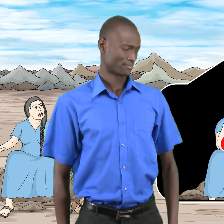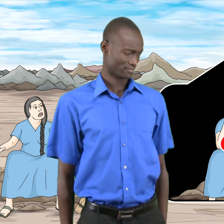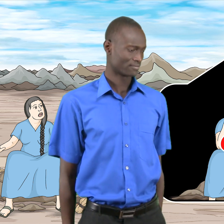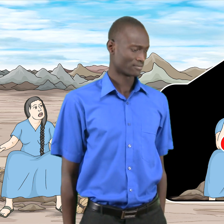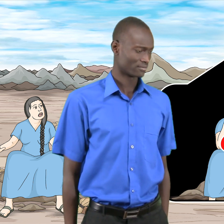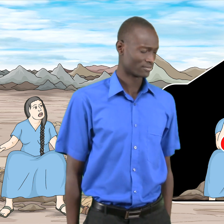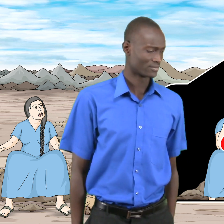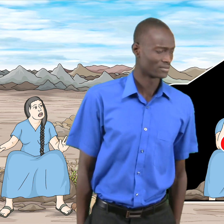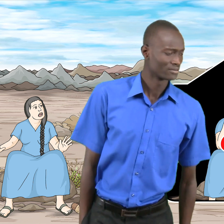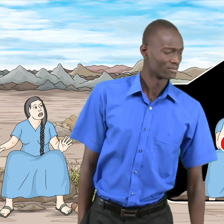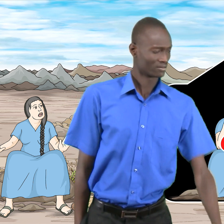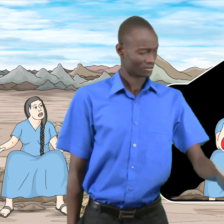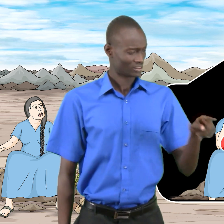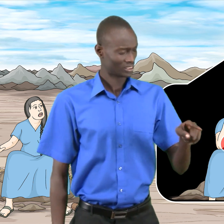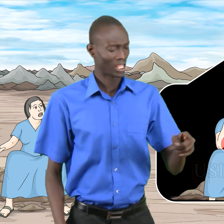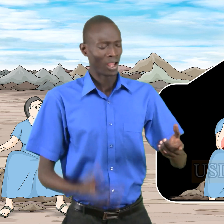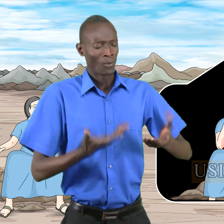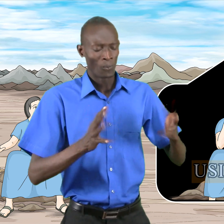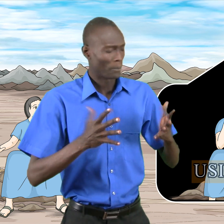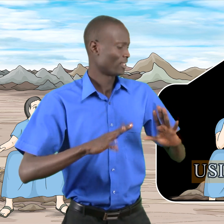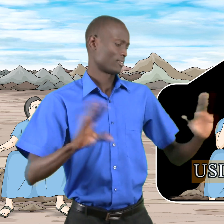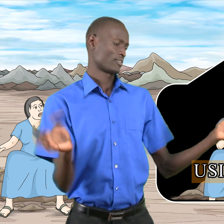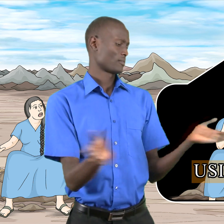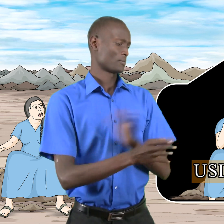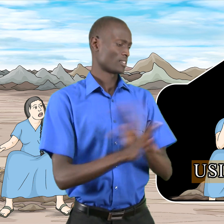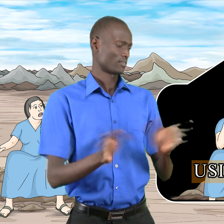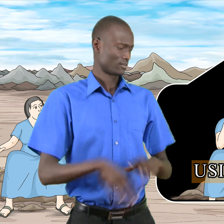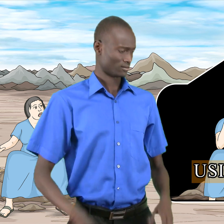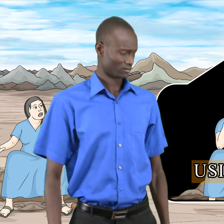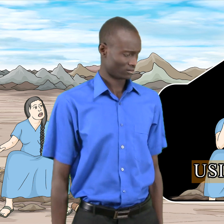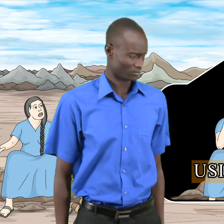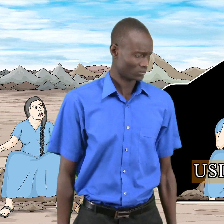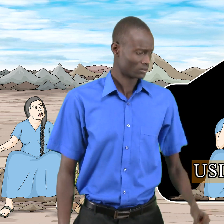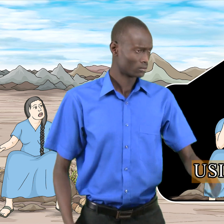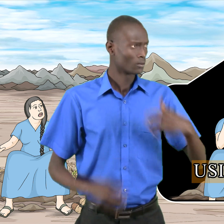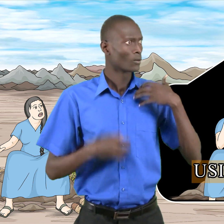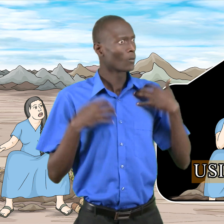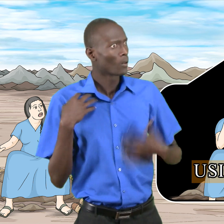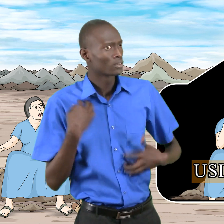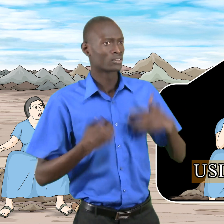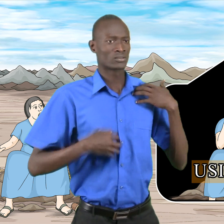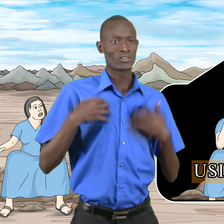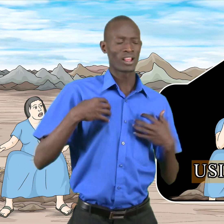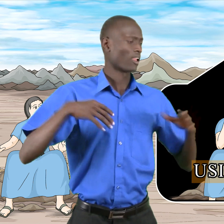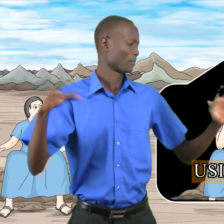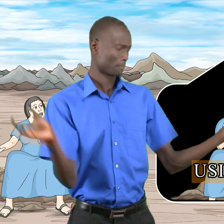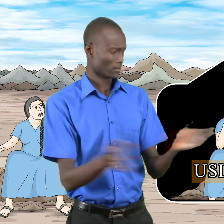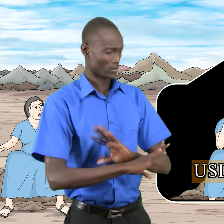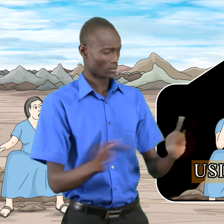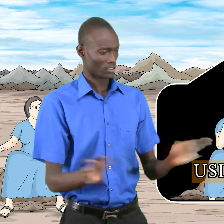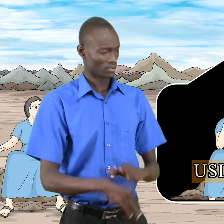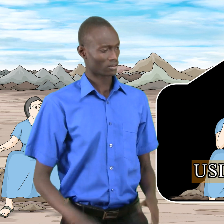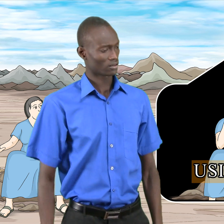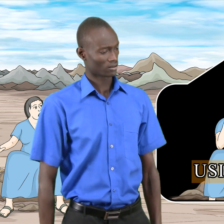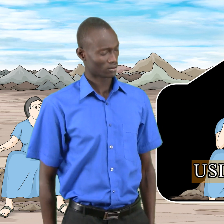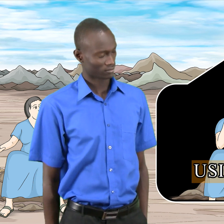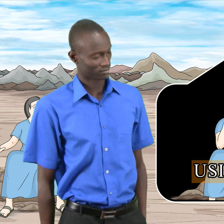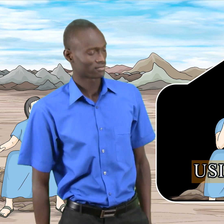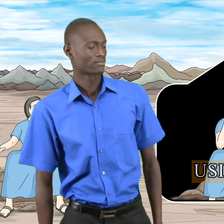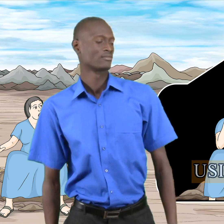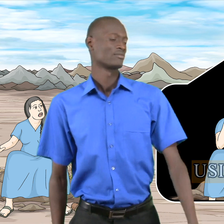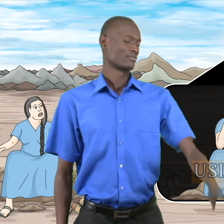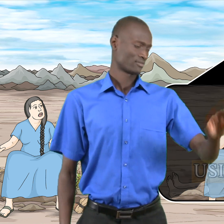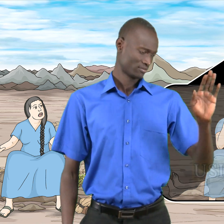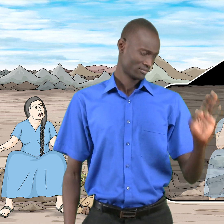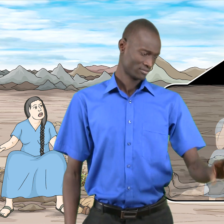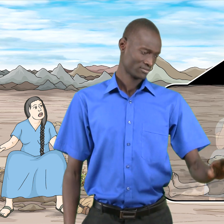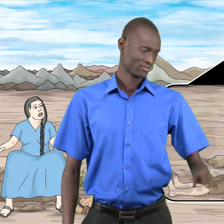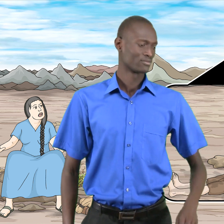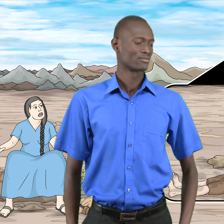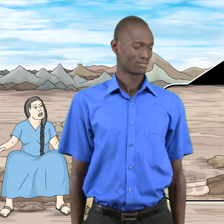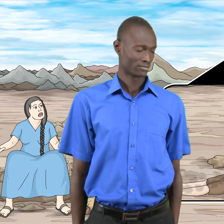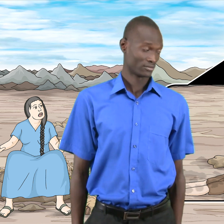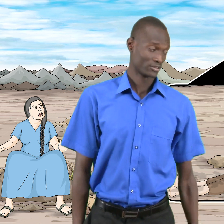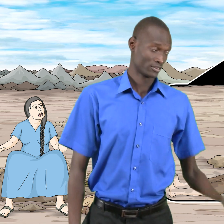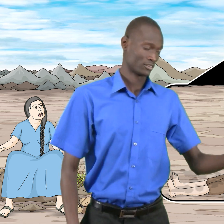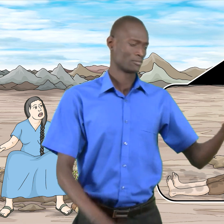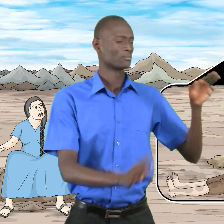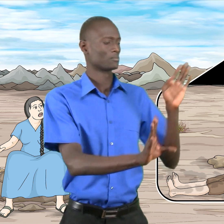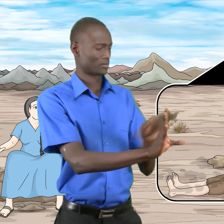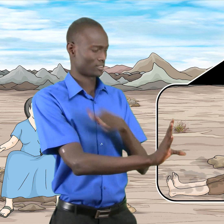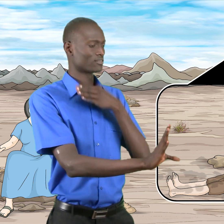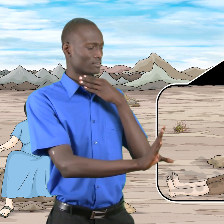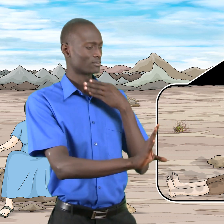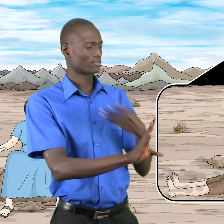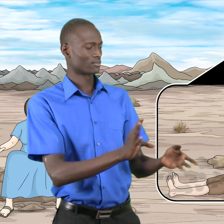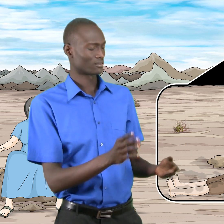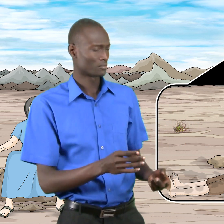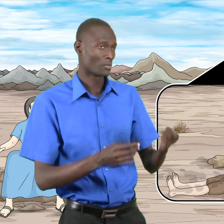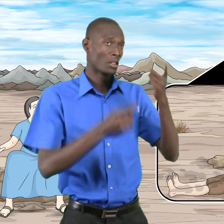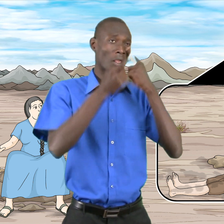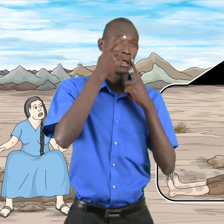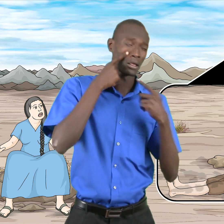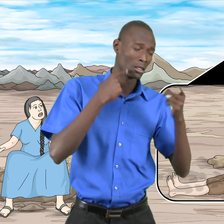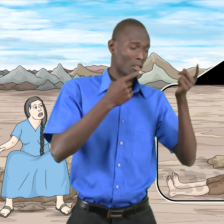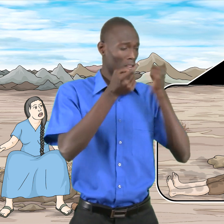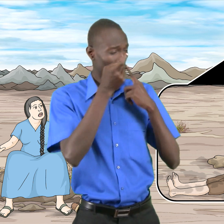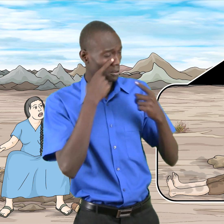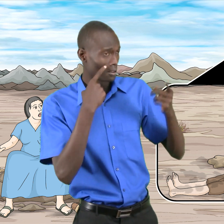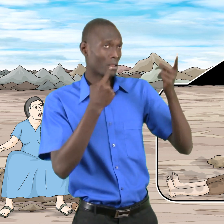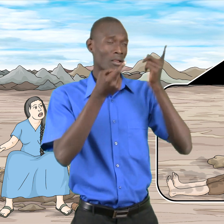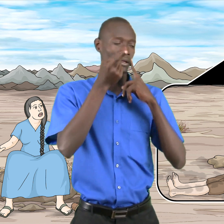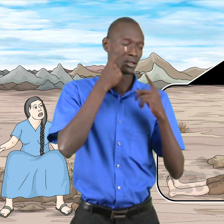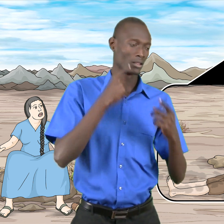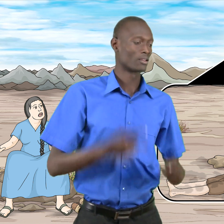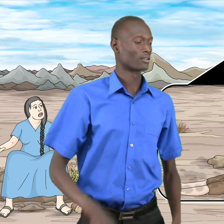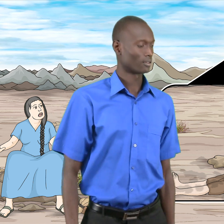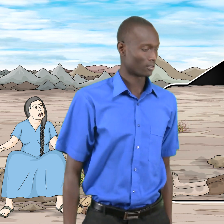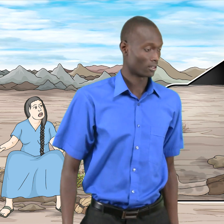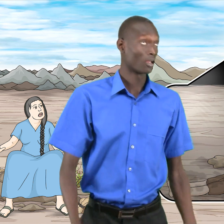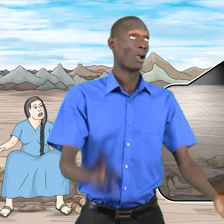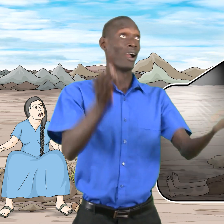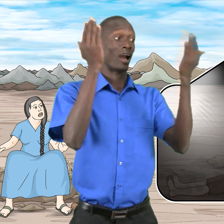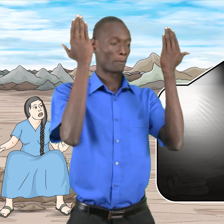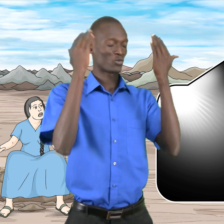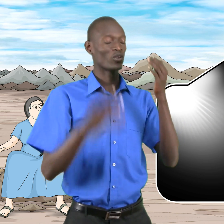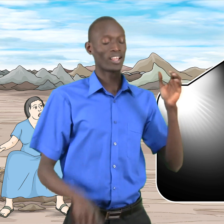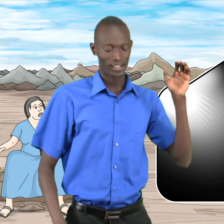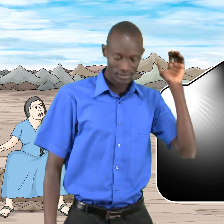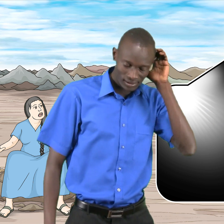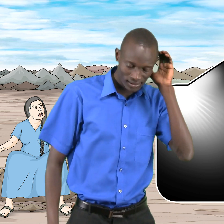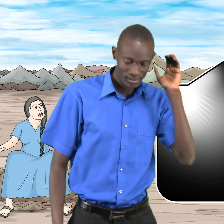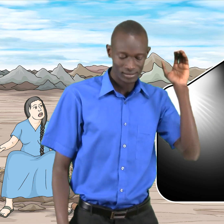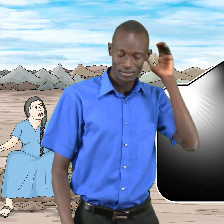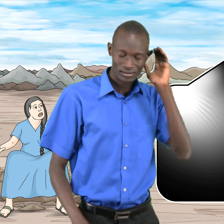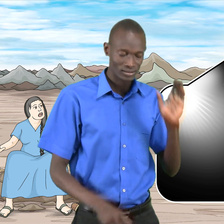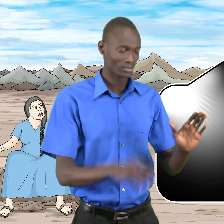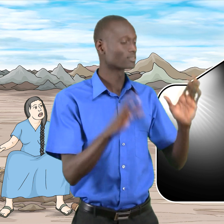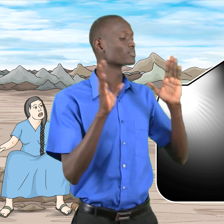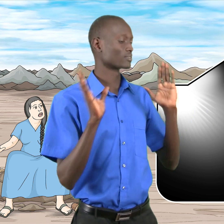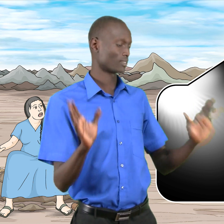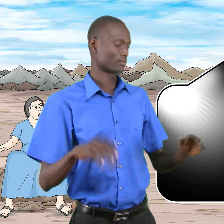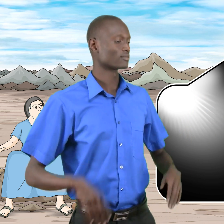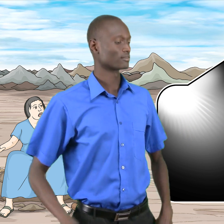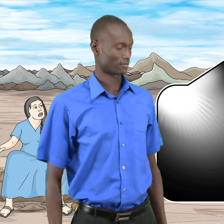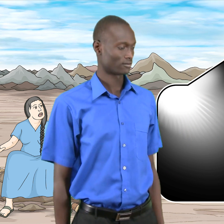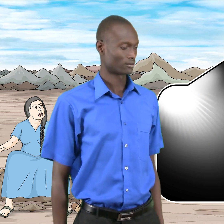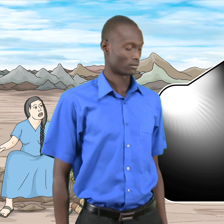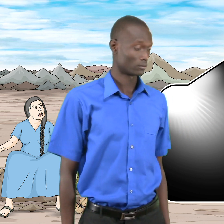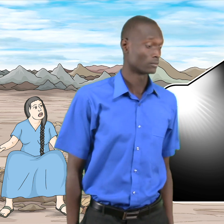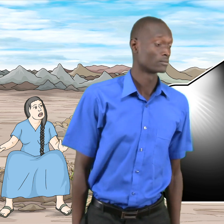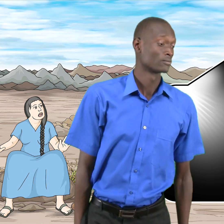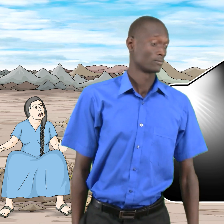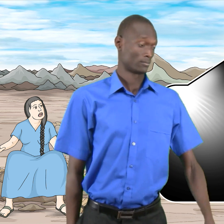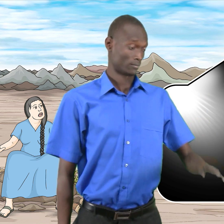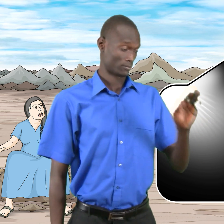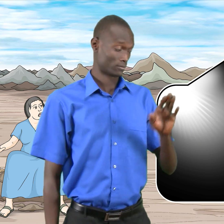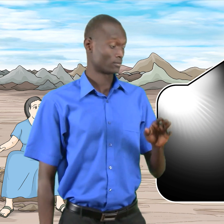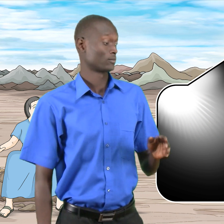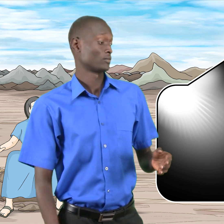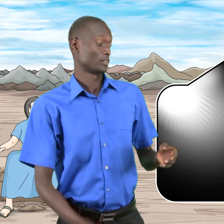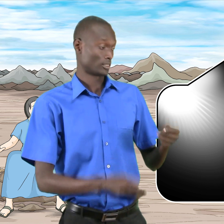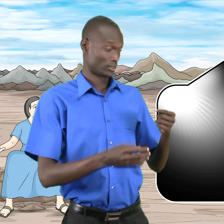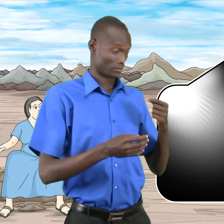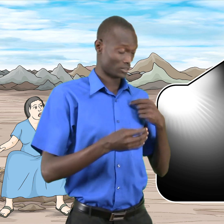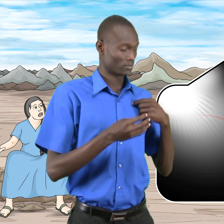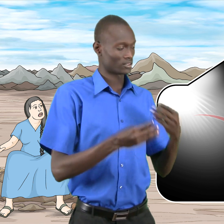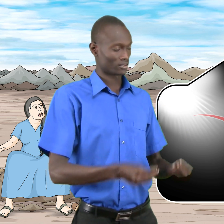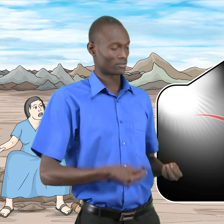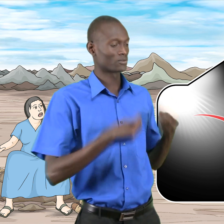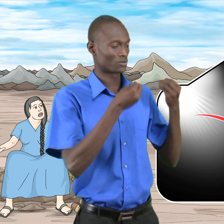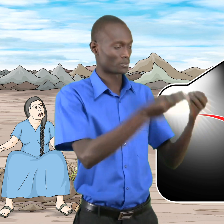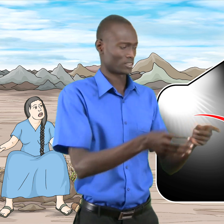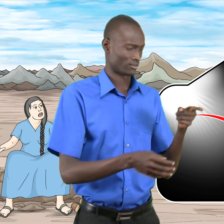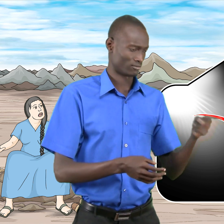Do not be afraid, for God has heard the voice of the boy where he lies.